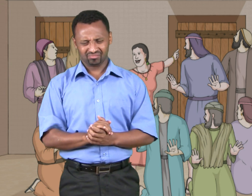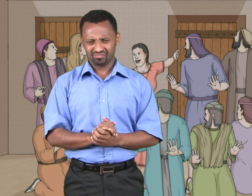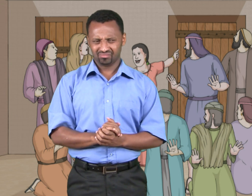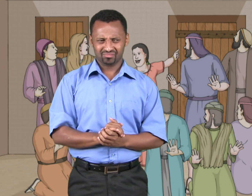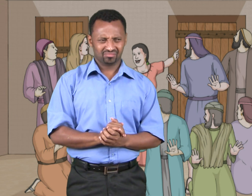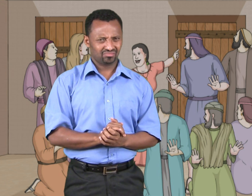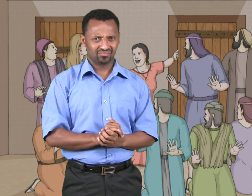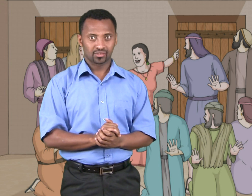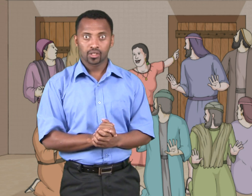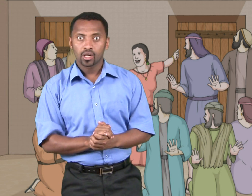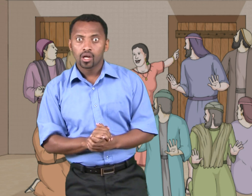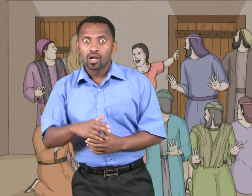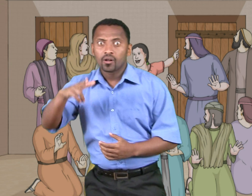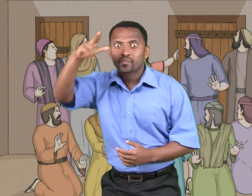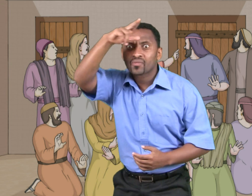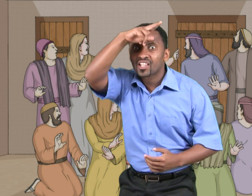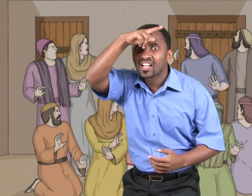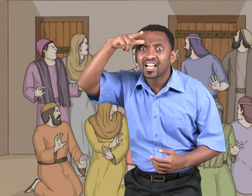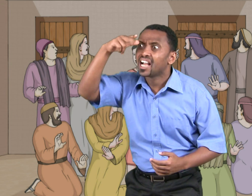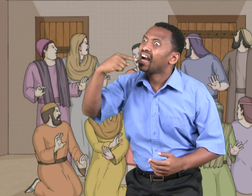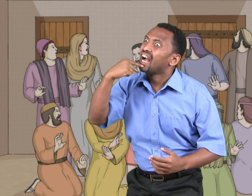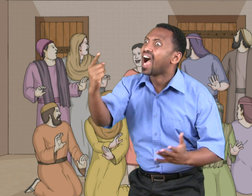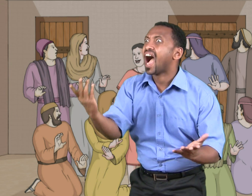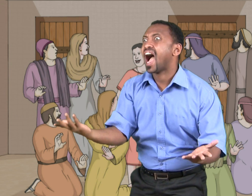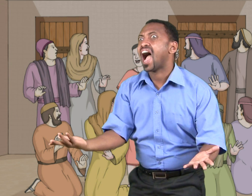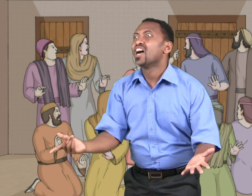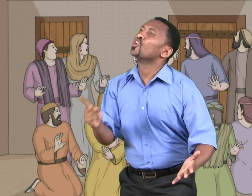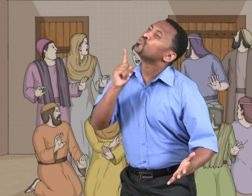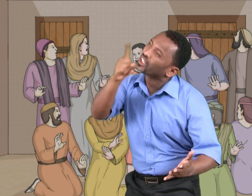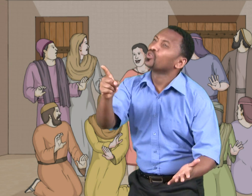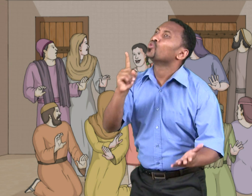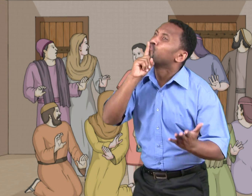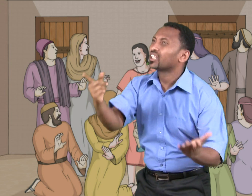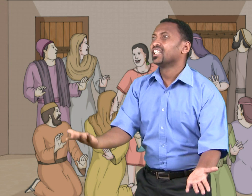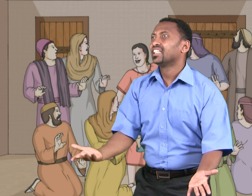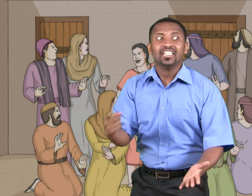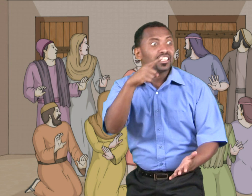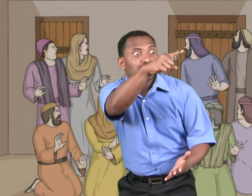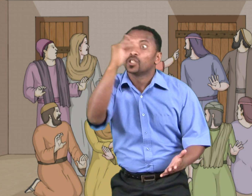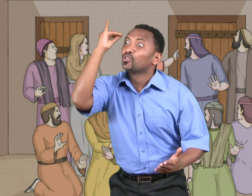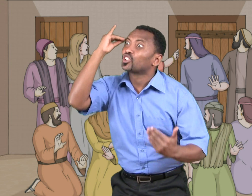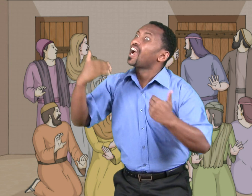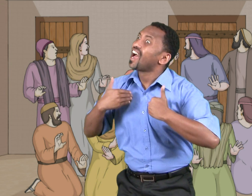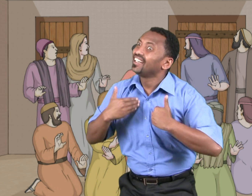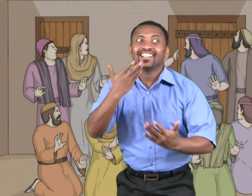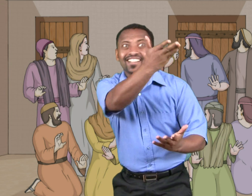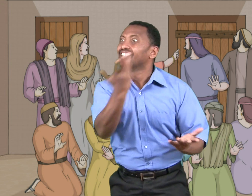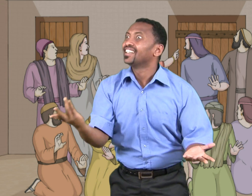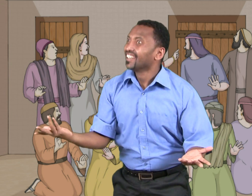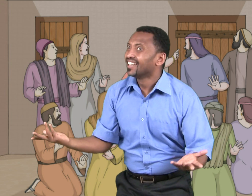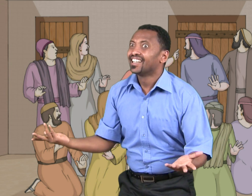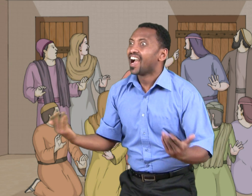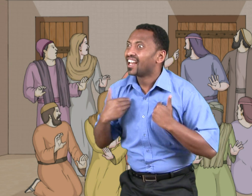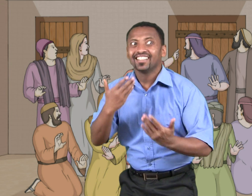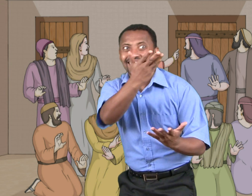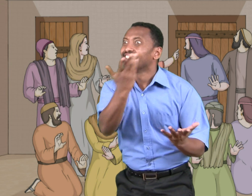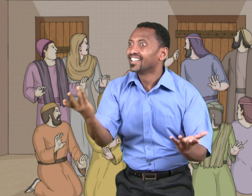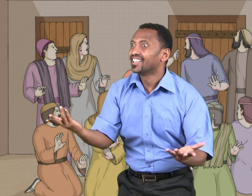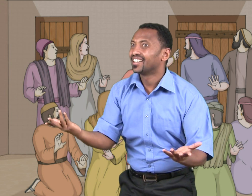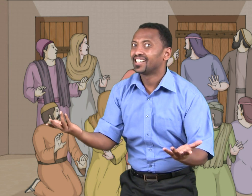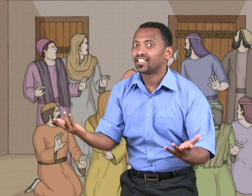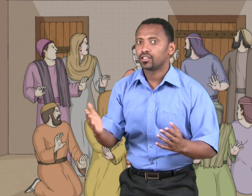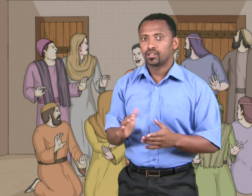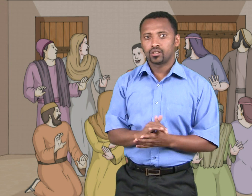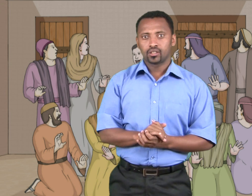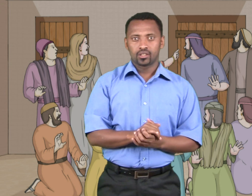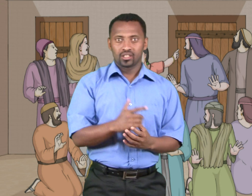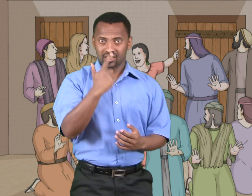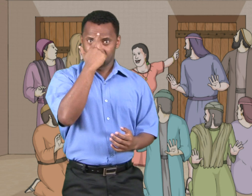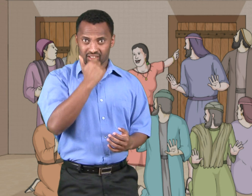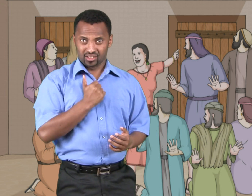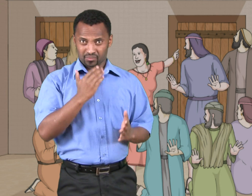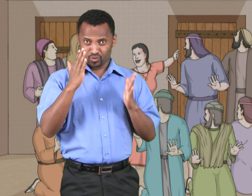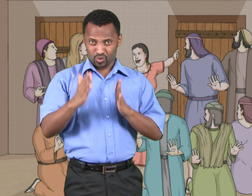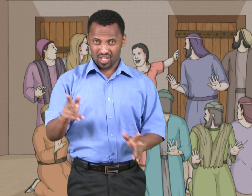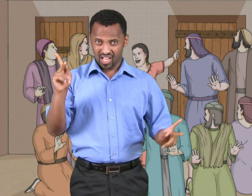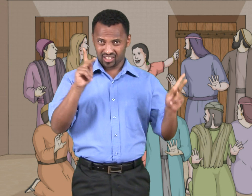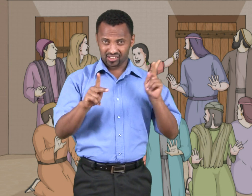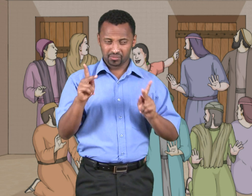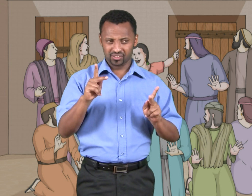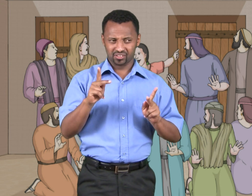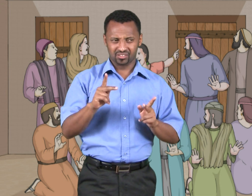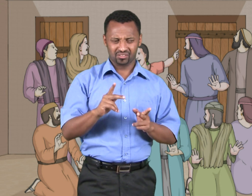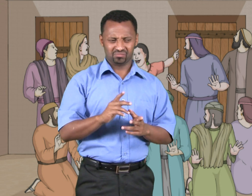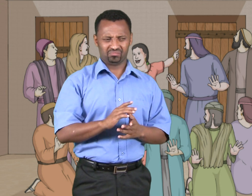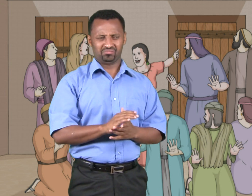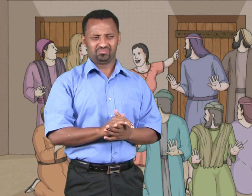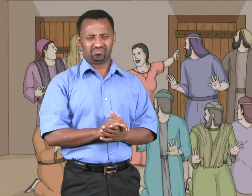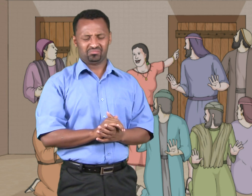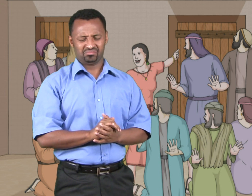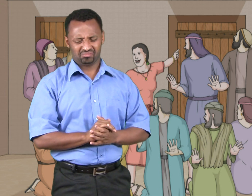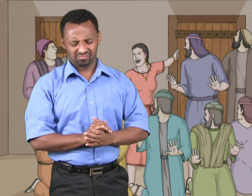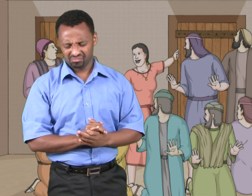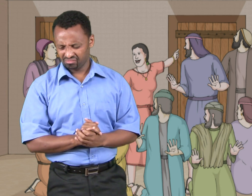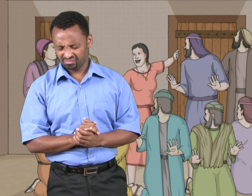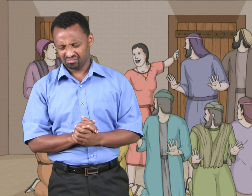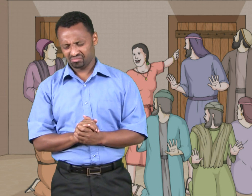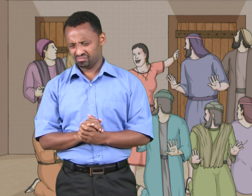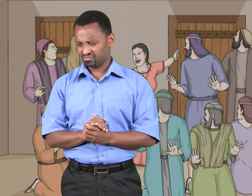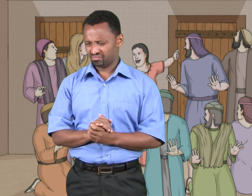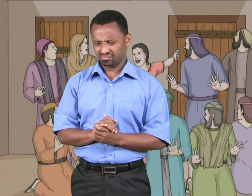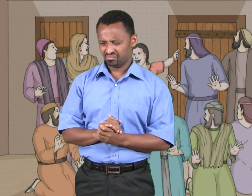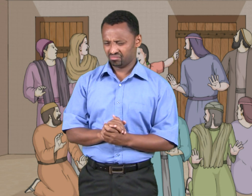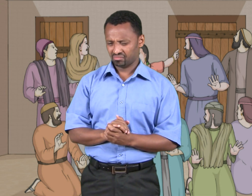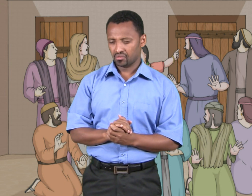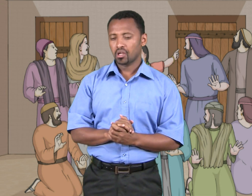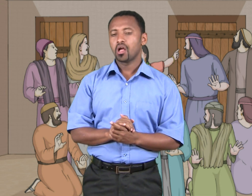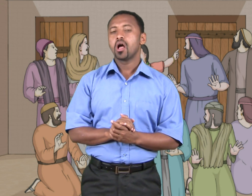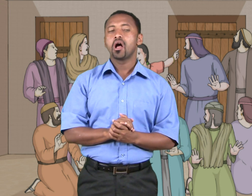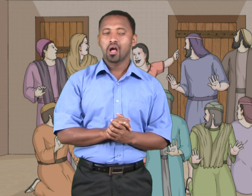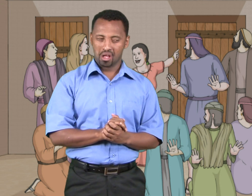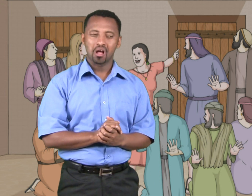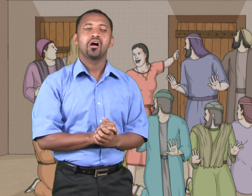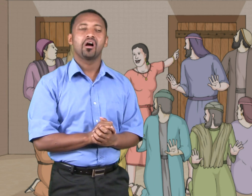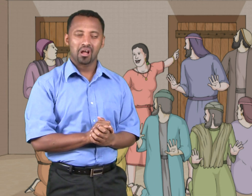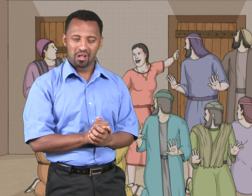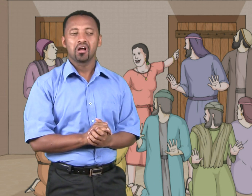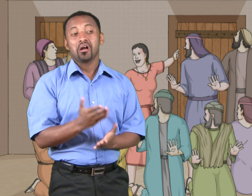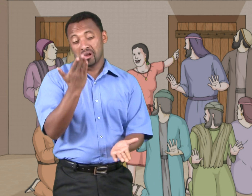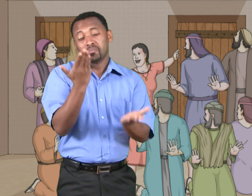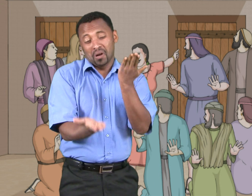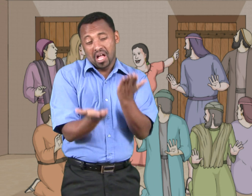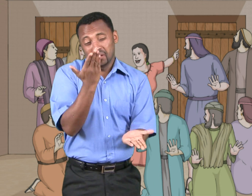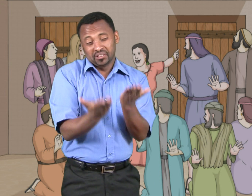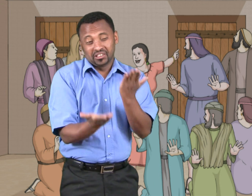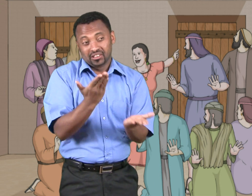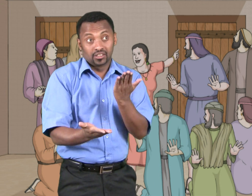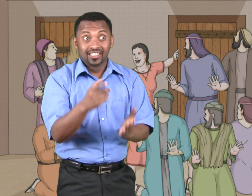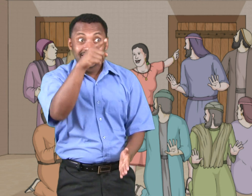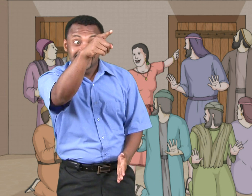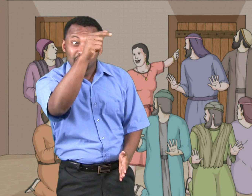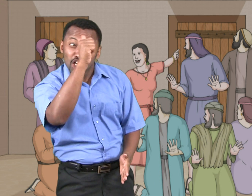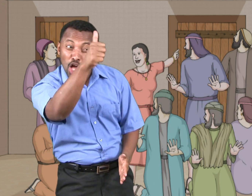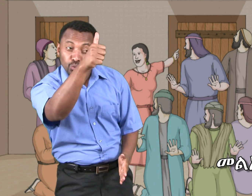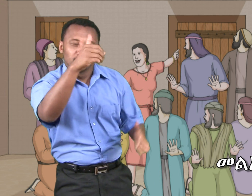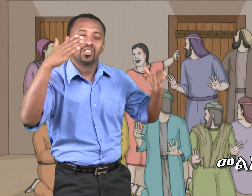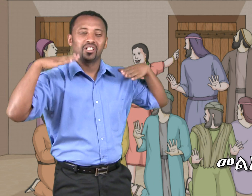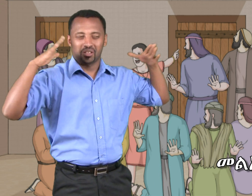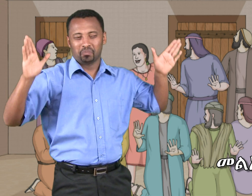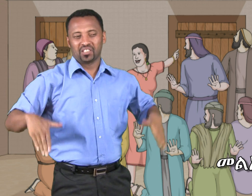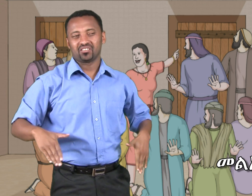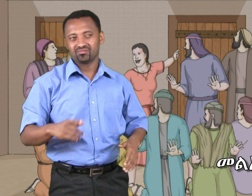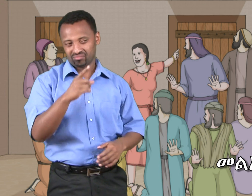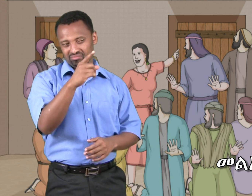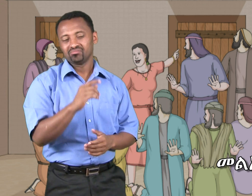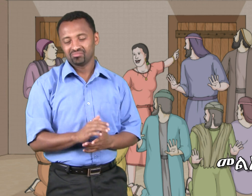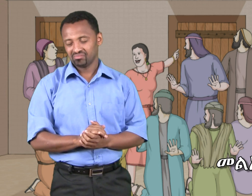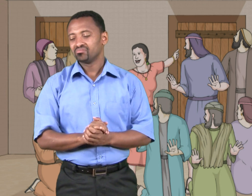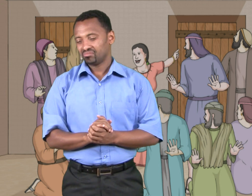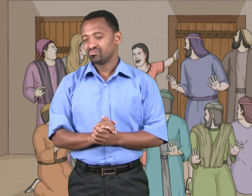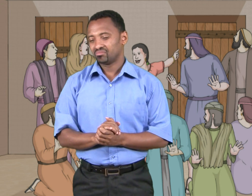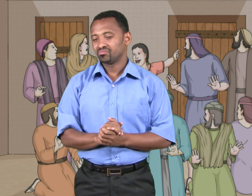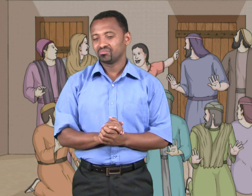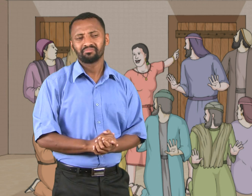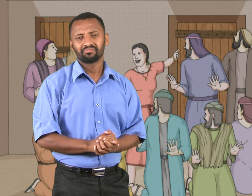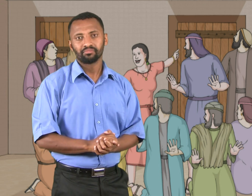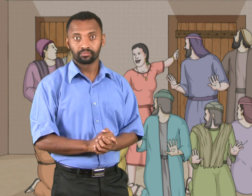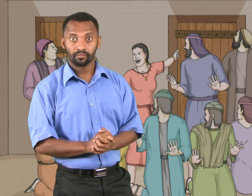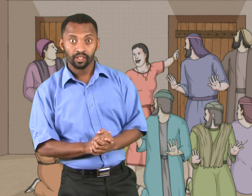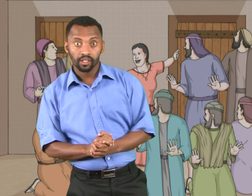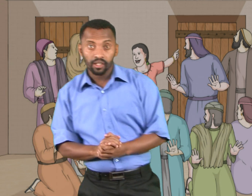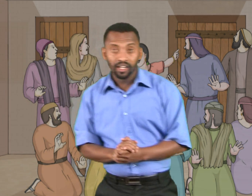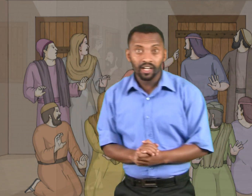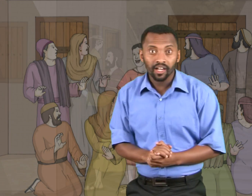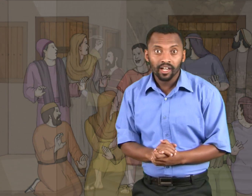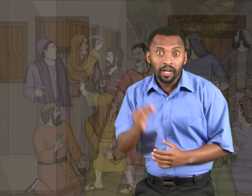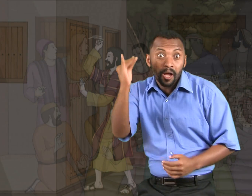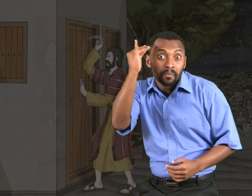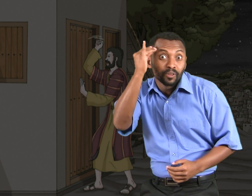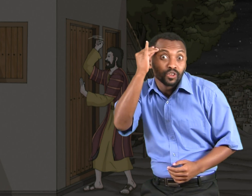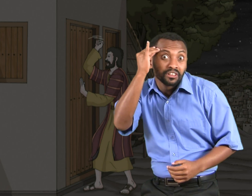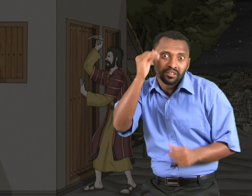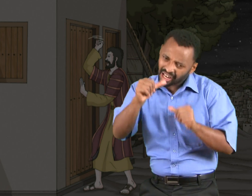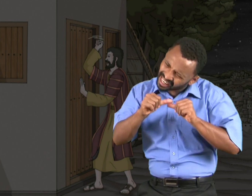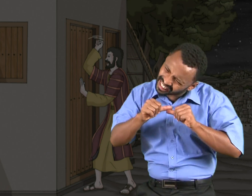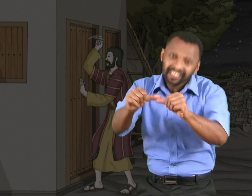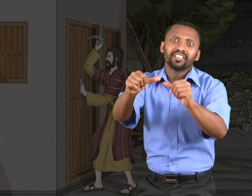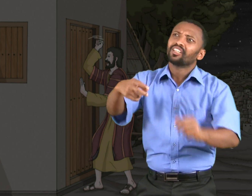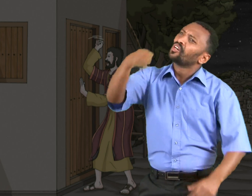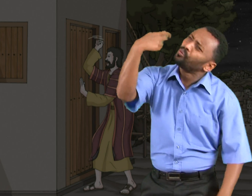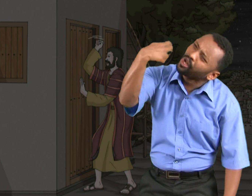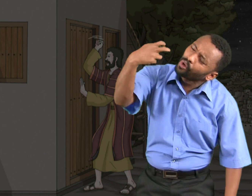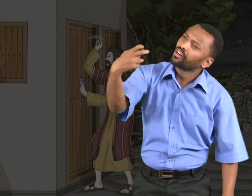But when she kept insisting it was so, they said, “It must be his angel.”